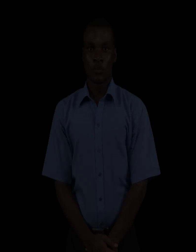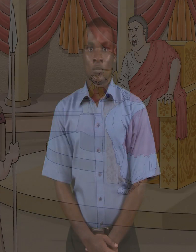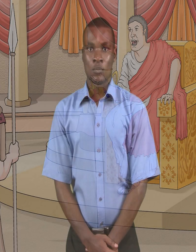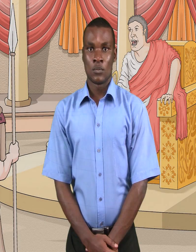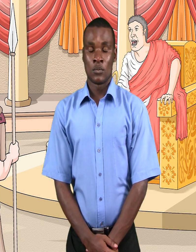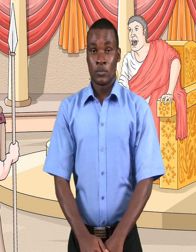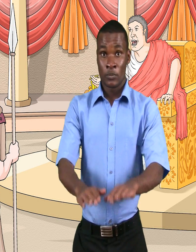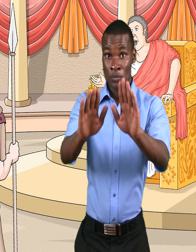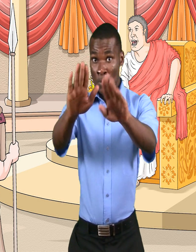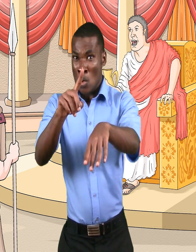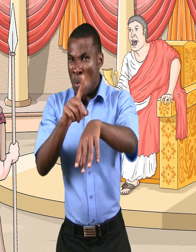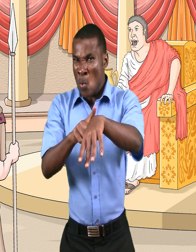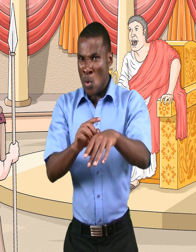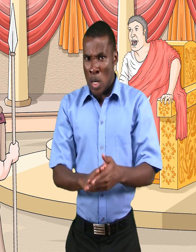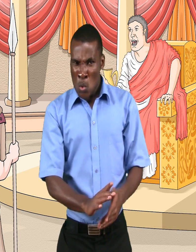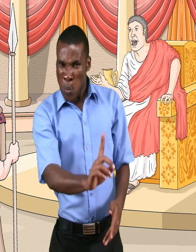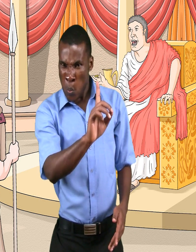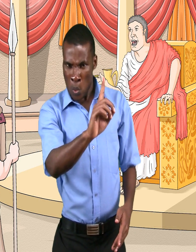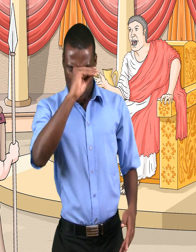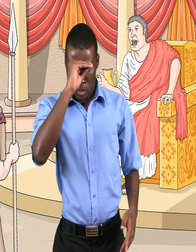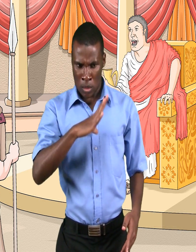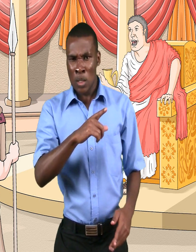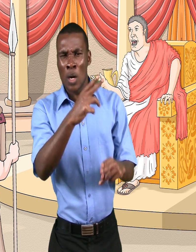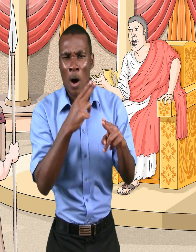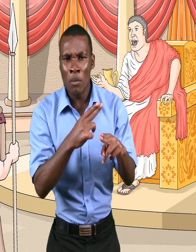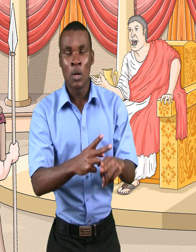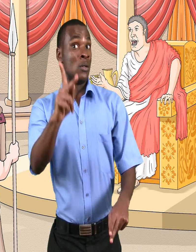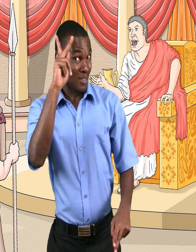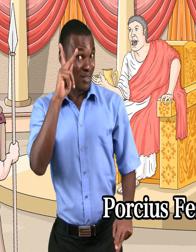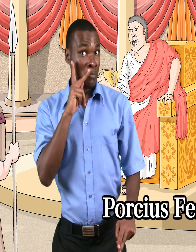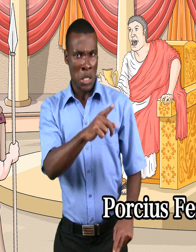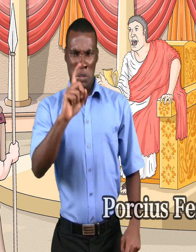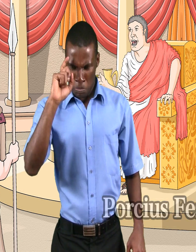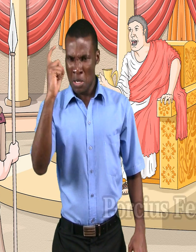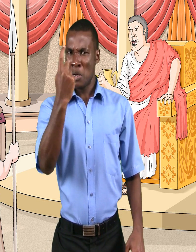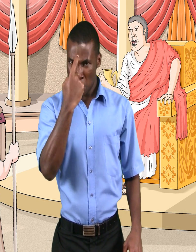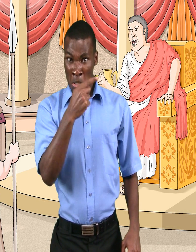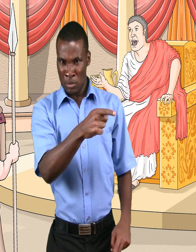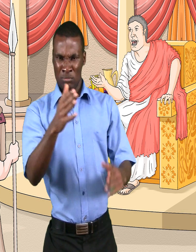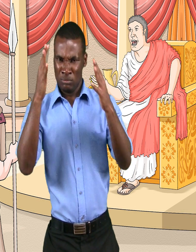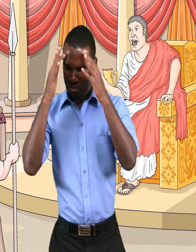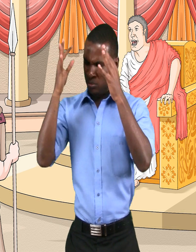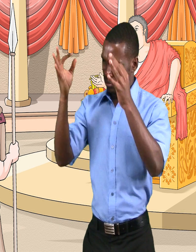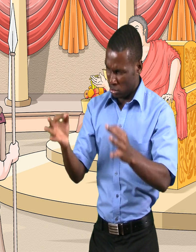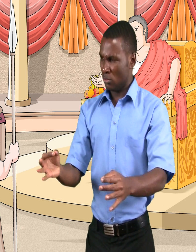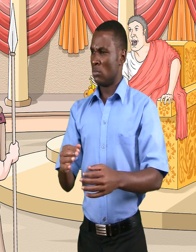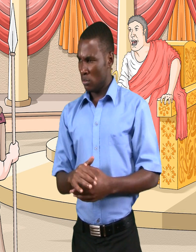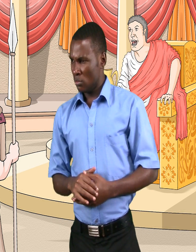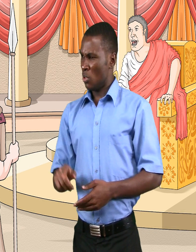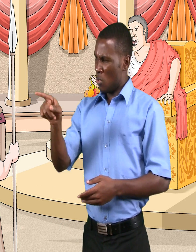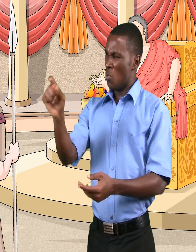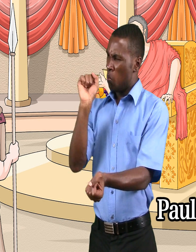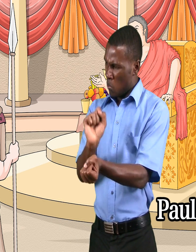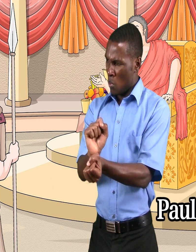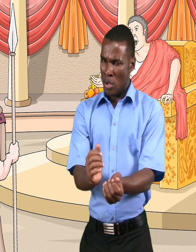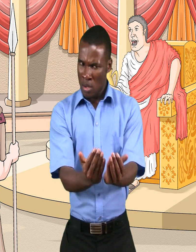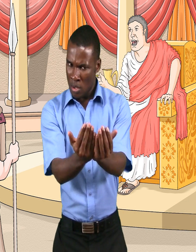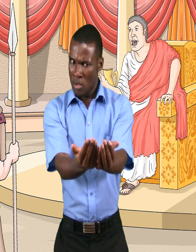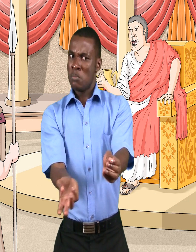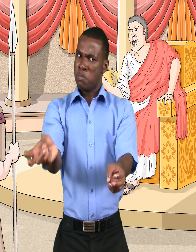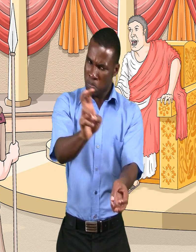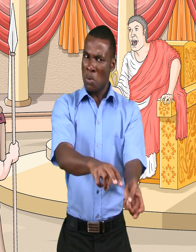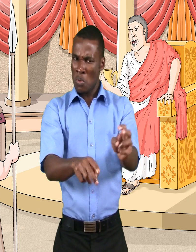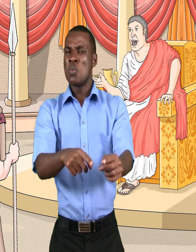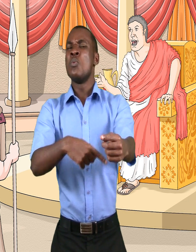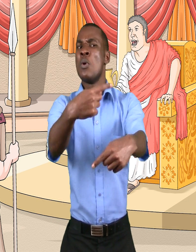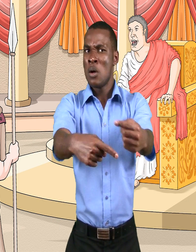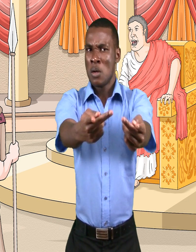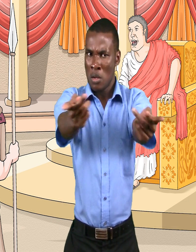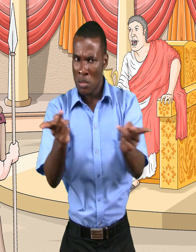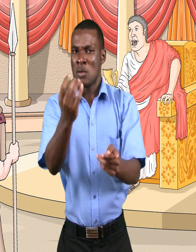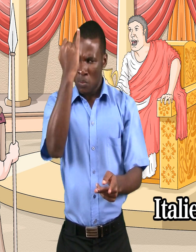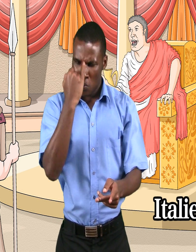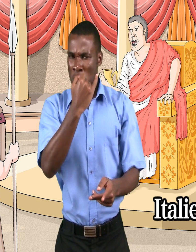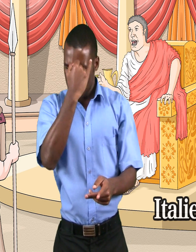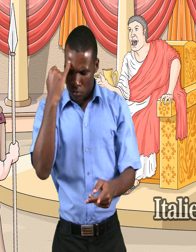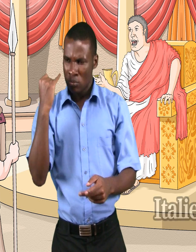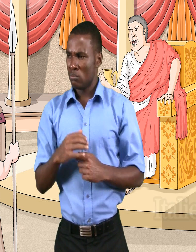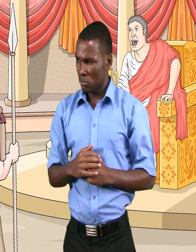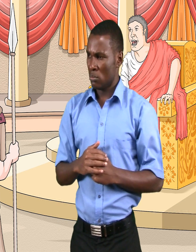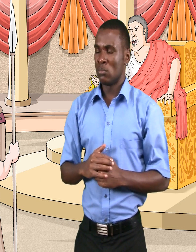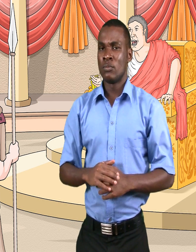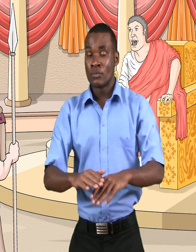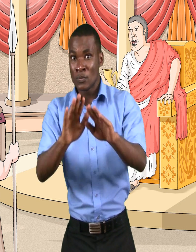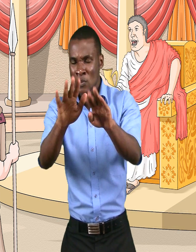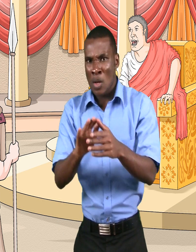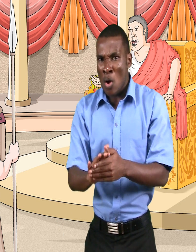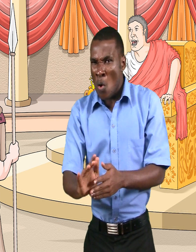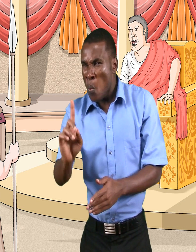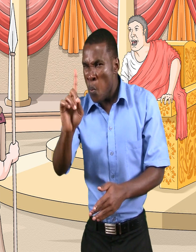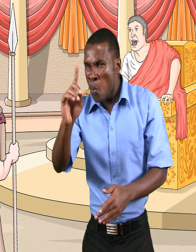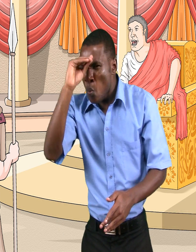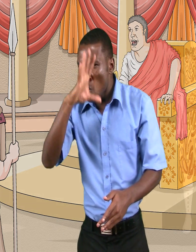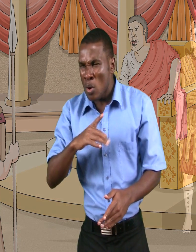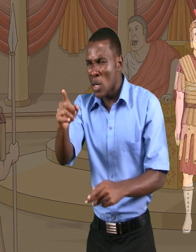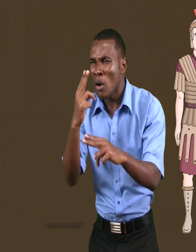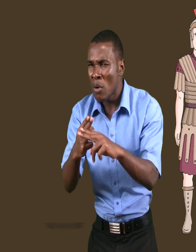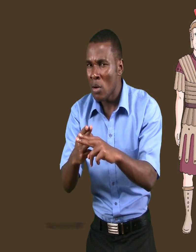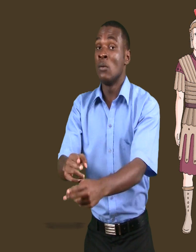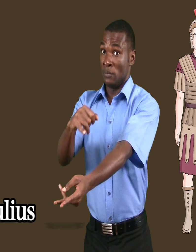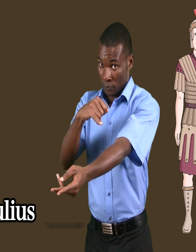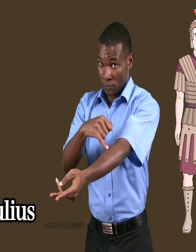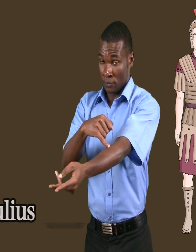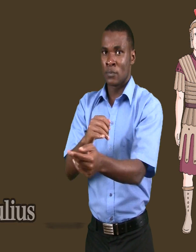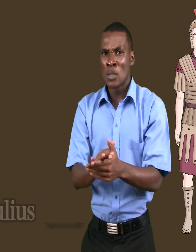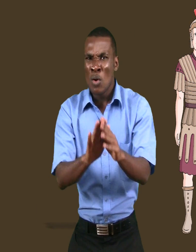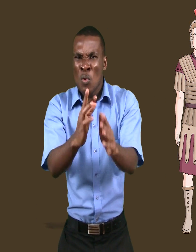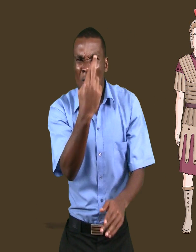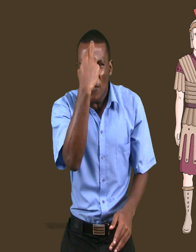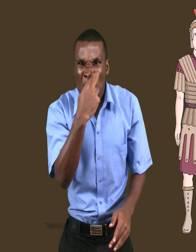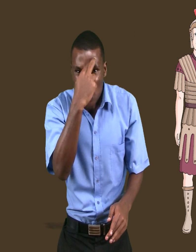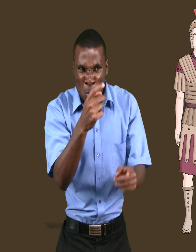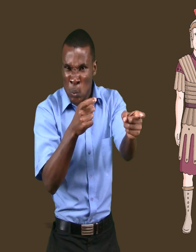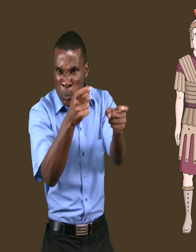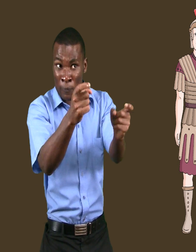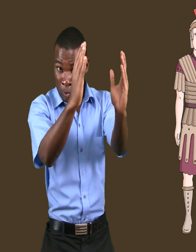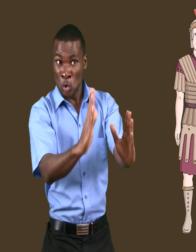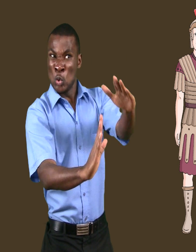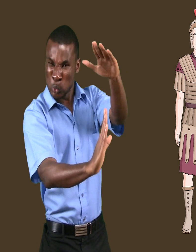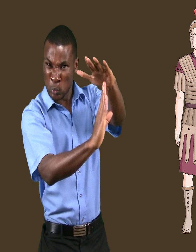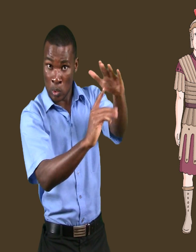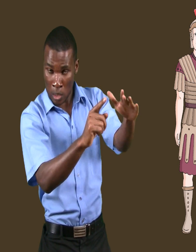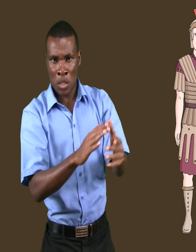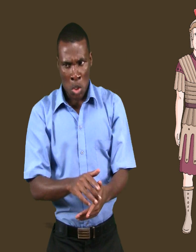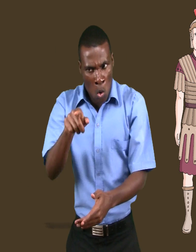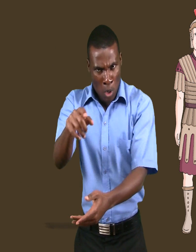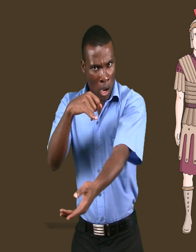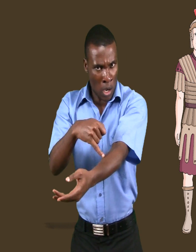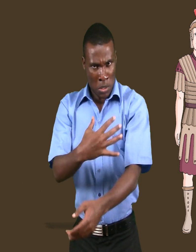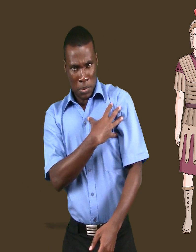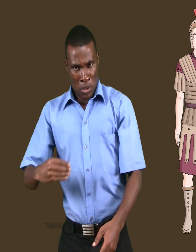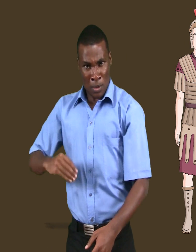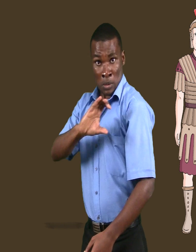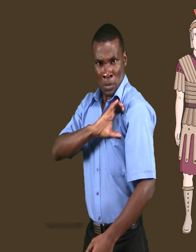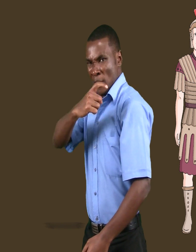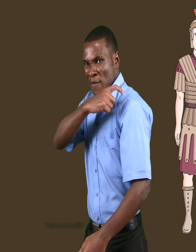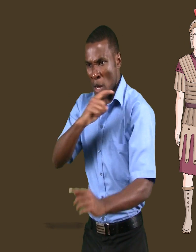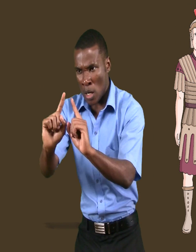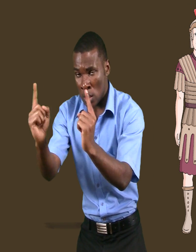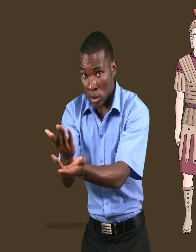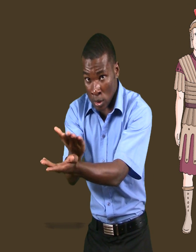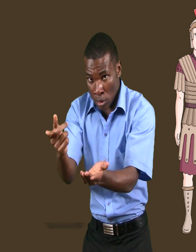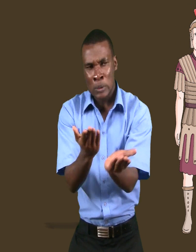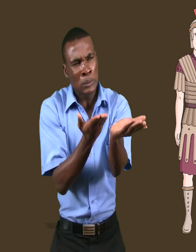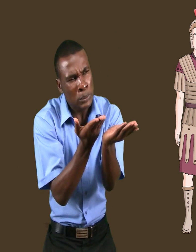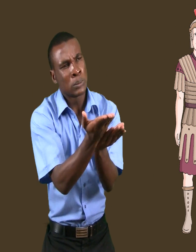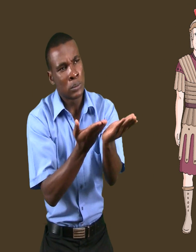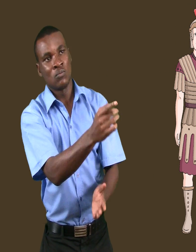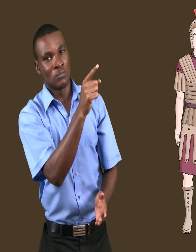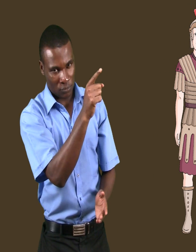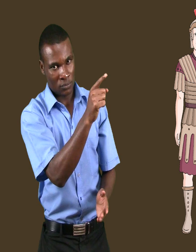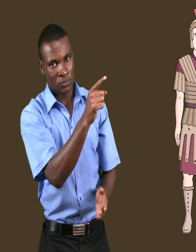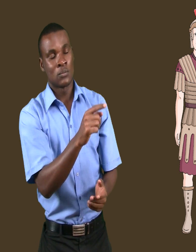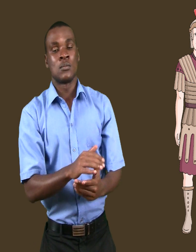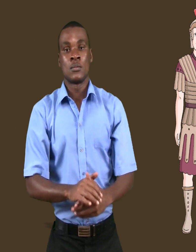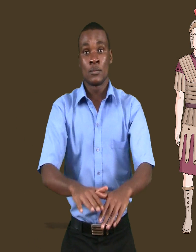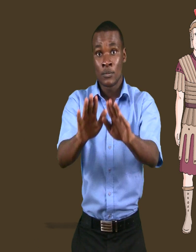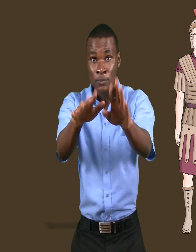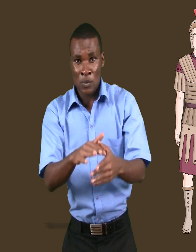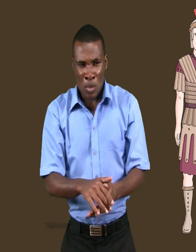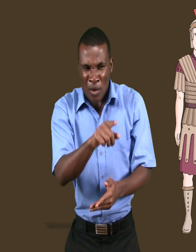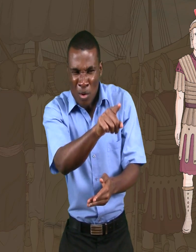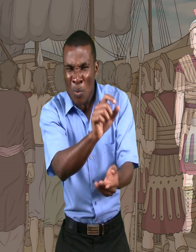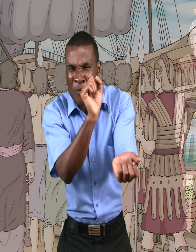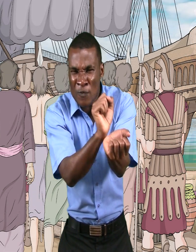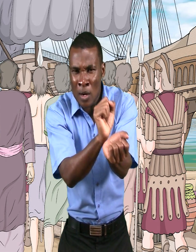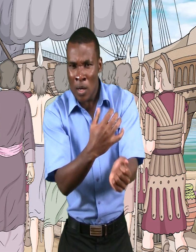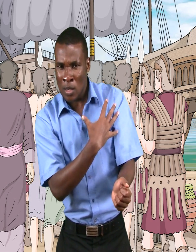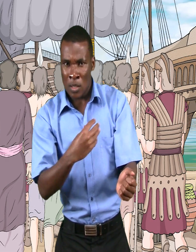When it was decided that we would sail for Italy, Paul and some other prisoners were handed over to a centurion named Julius, who belonged to the Imperial Regiment.